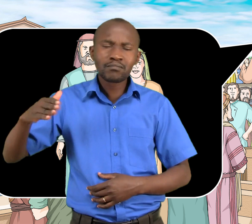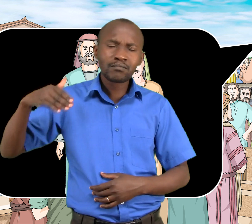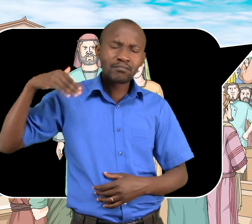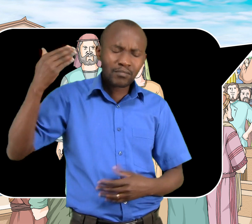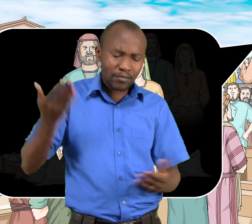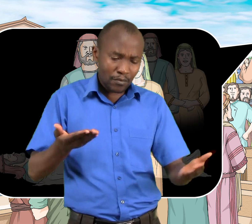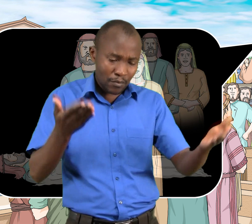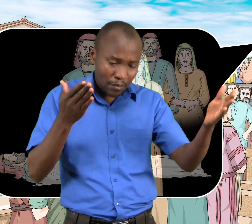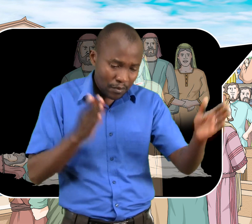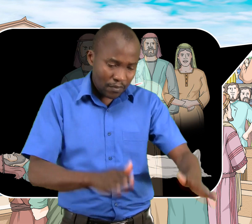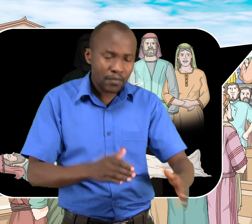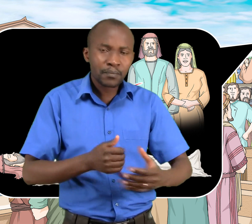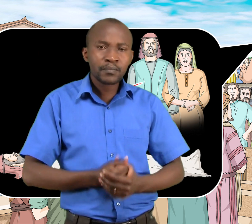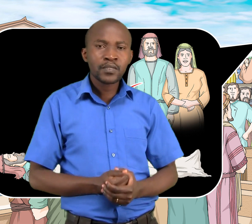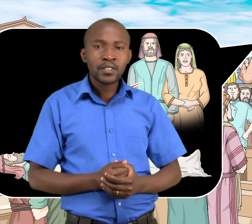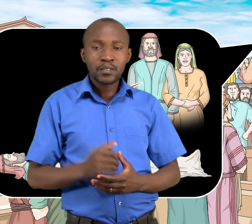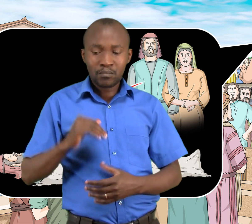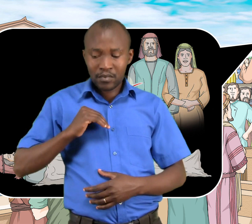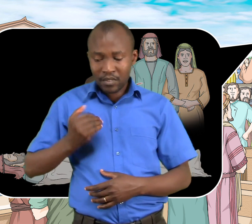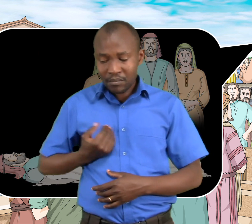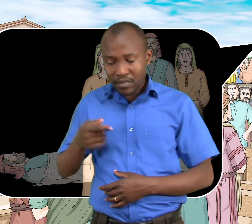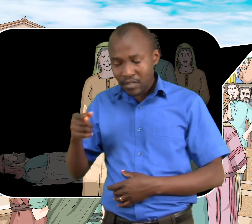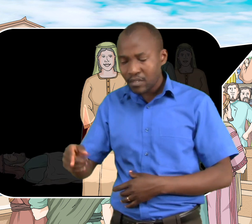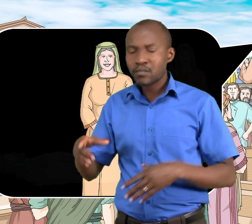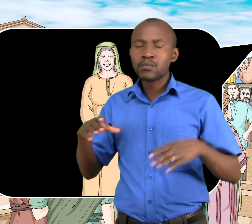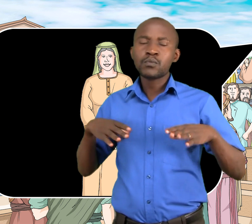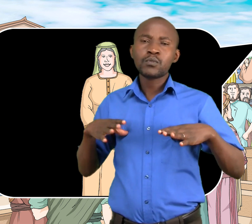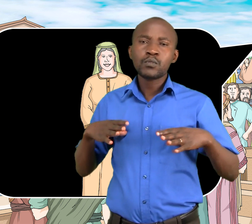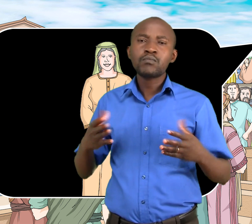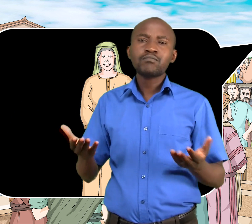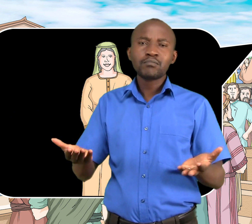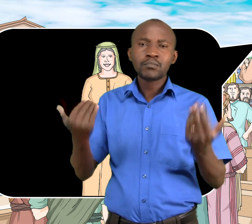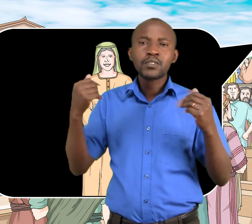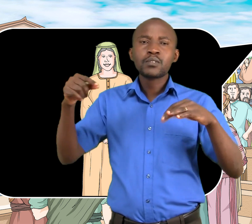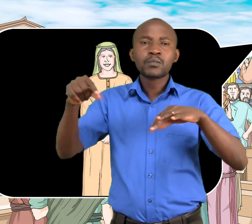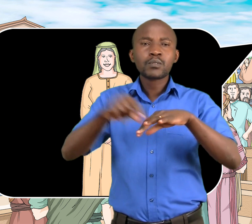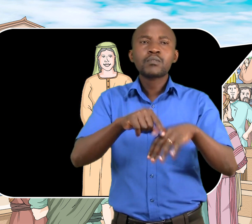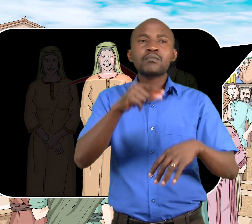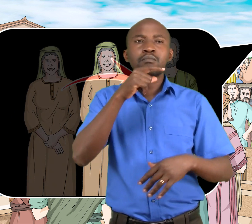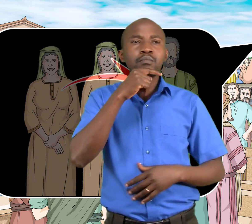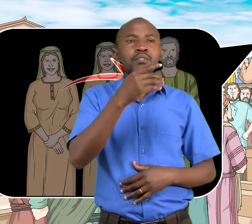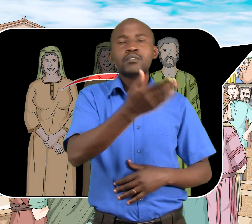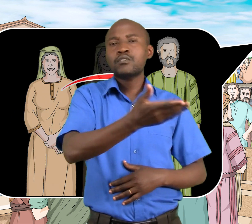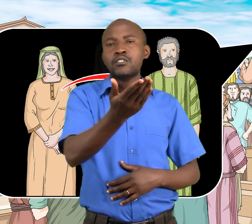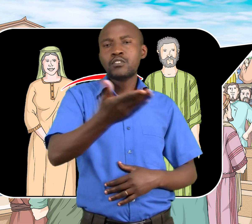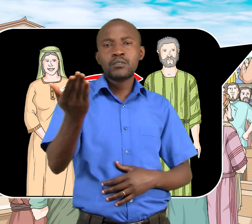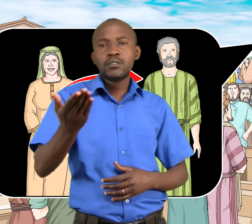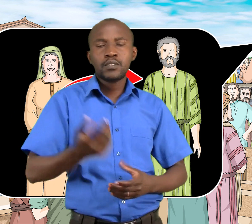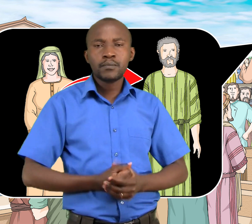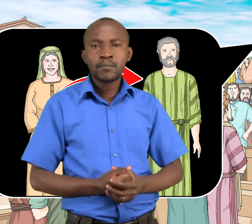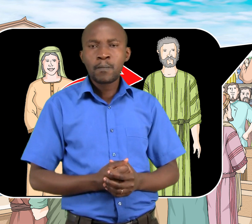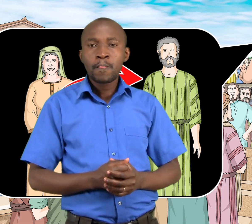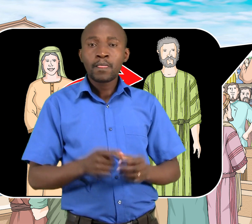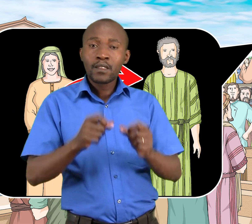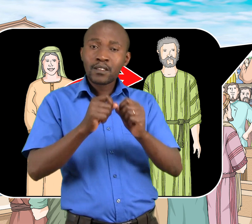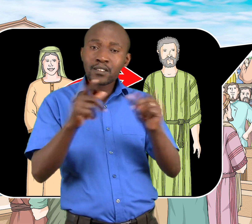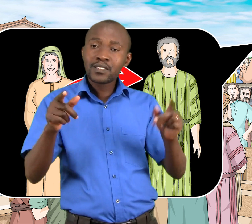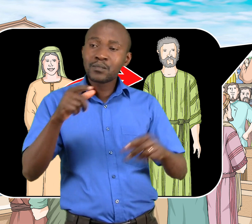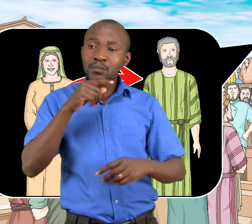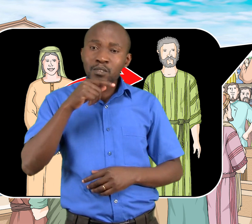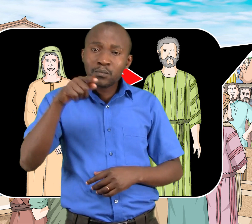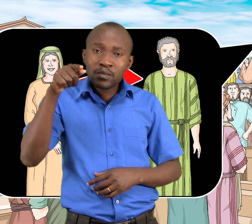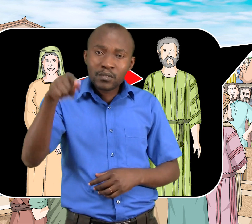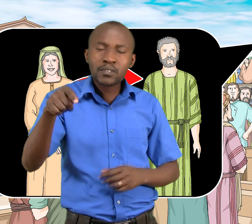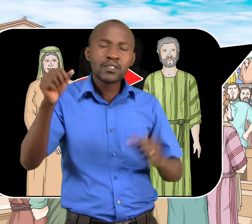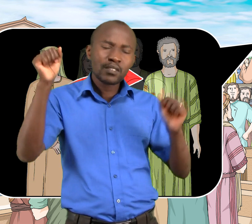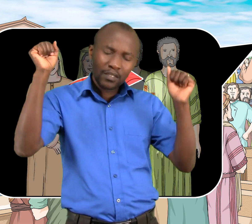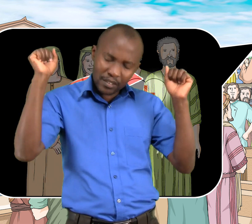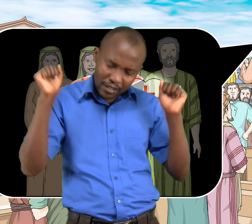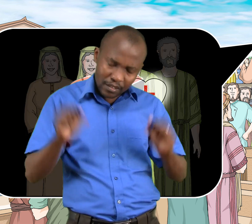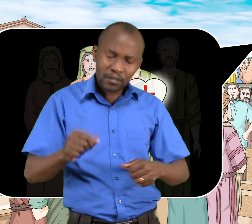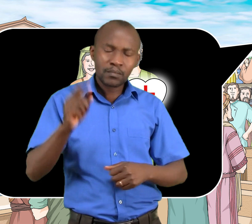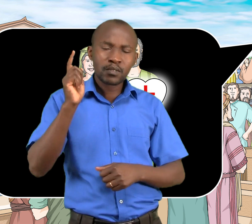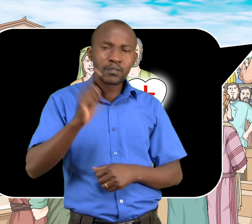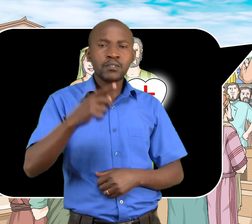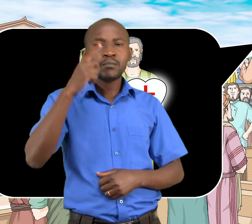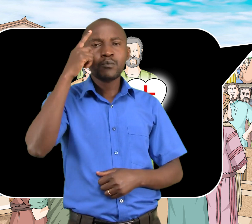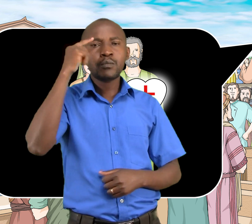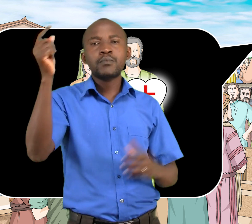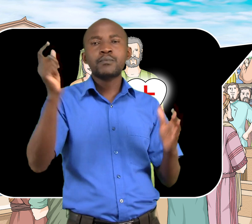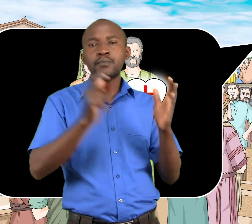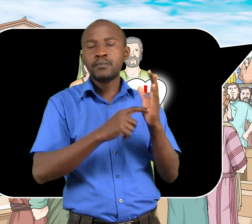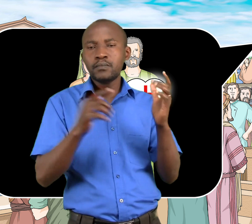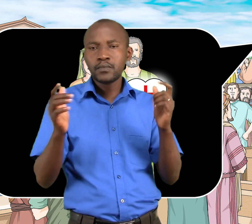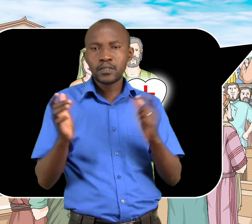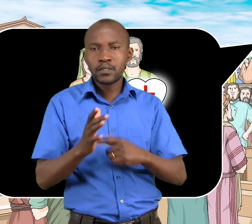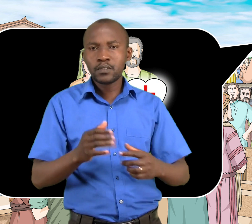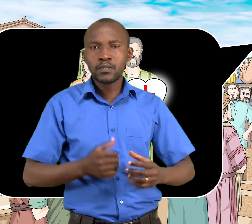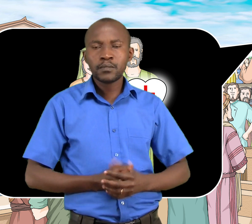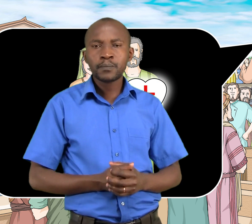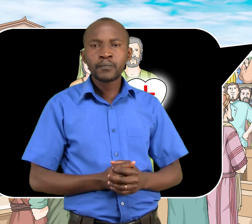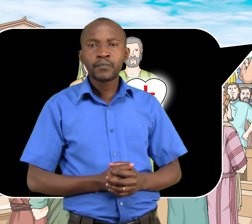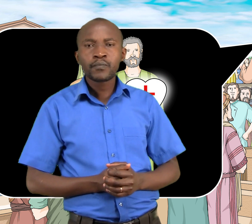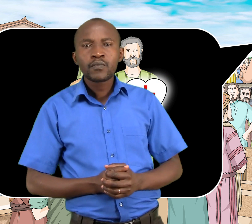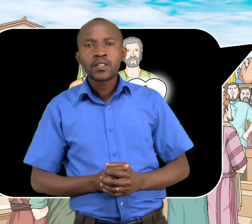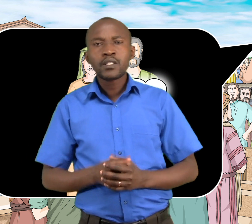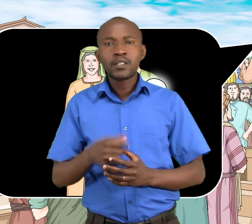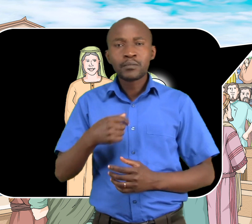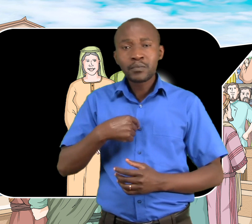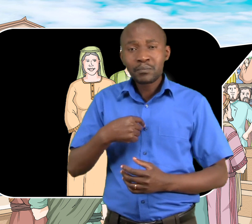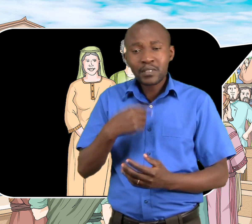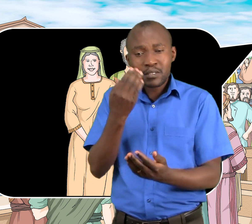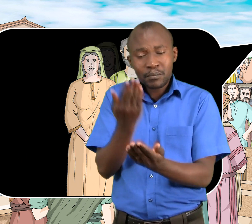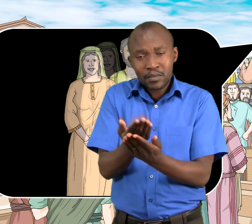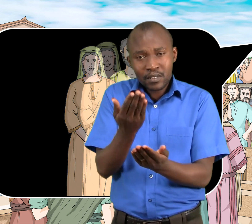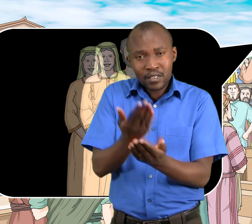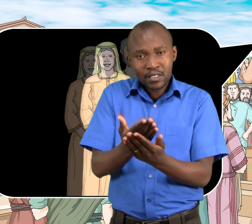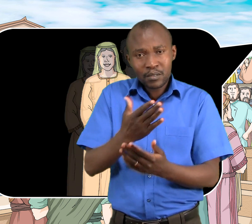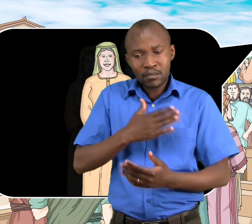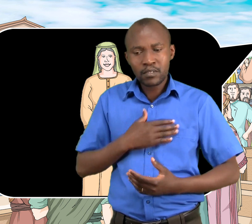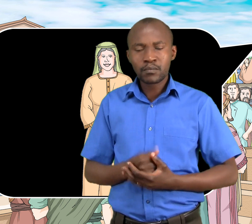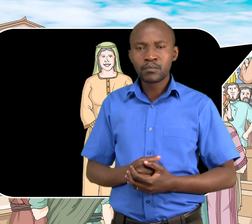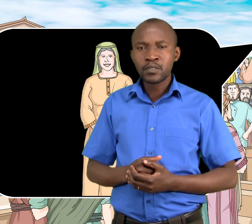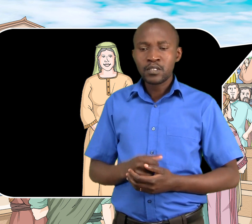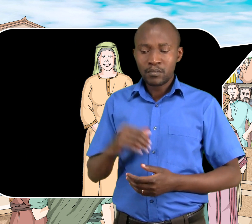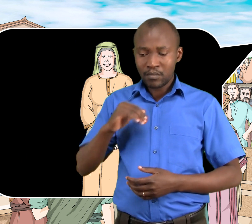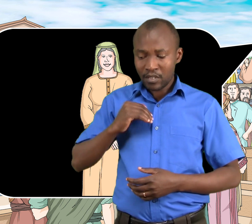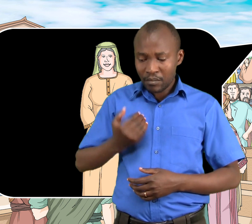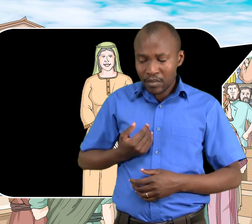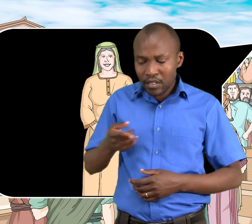But if her husband dies, she is free to marry anyone she wishes, as long as he belongs to the Lord.